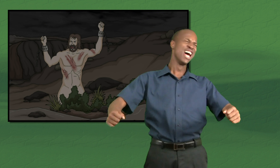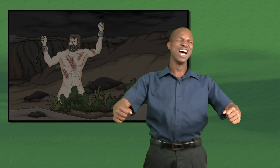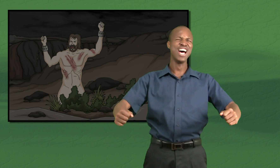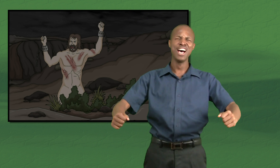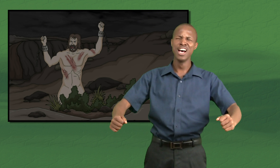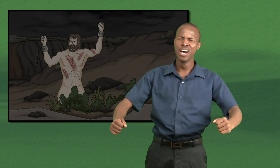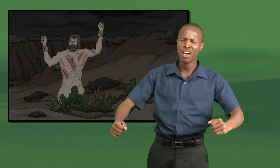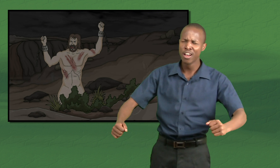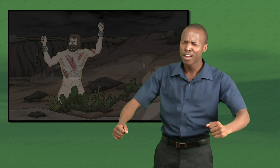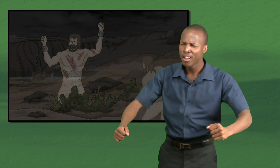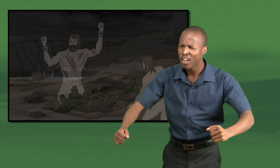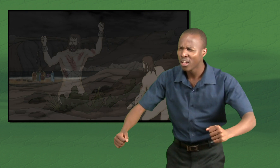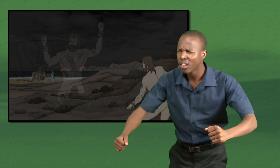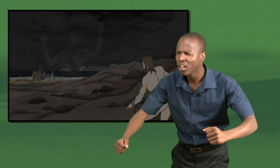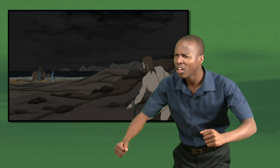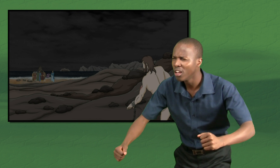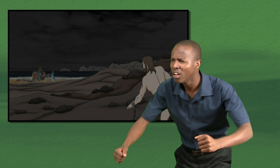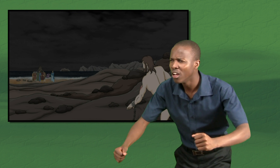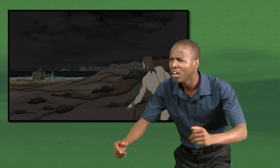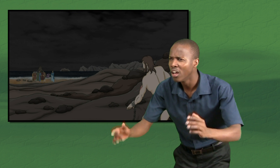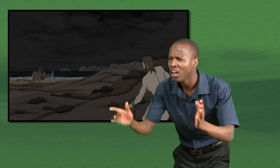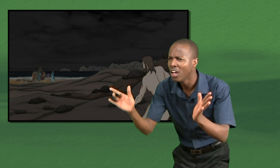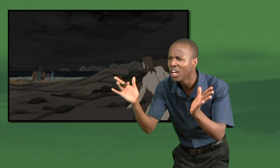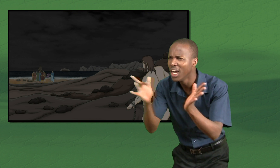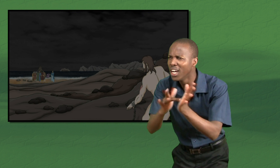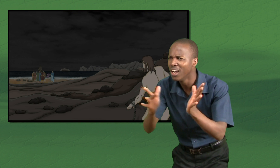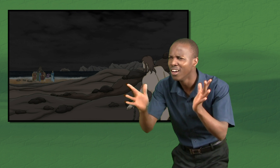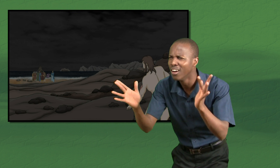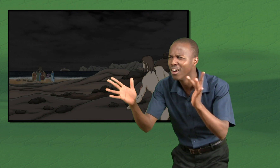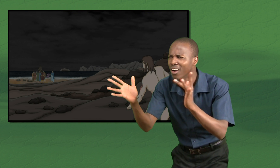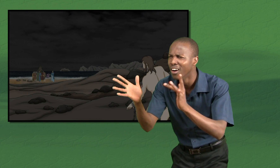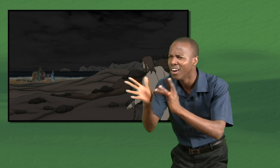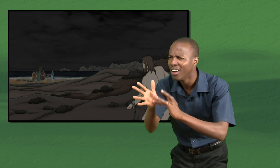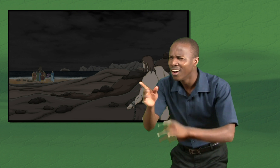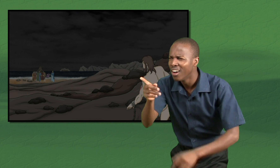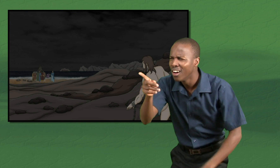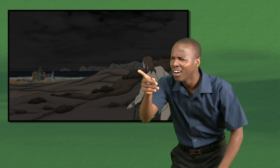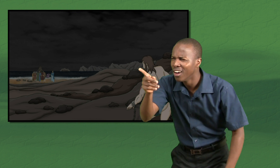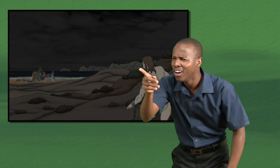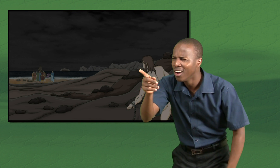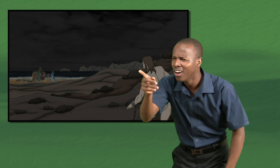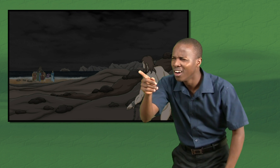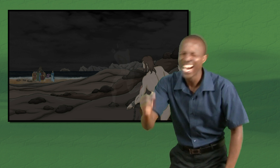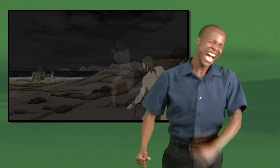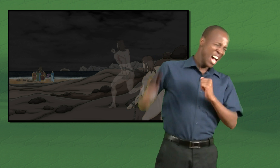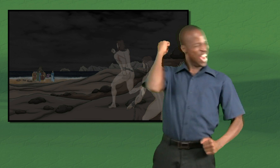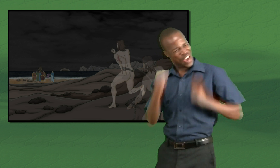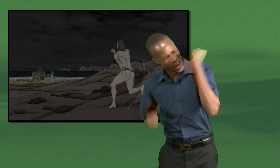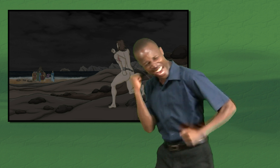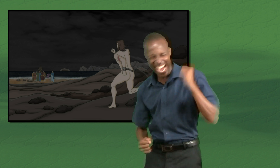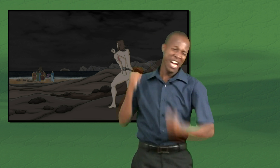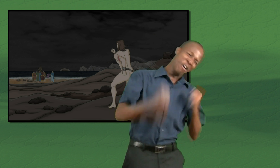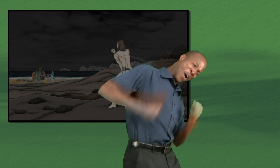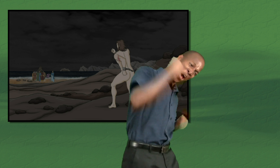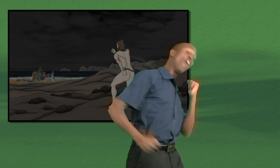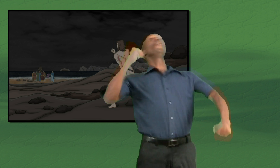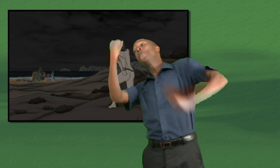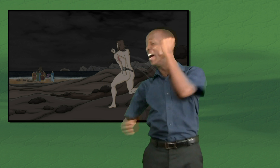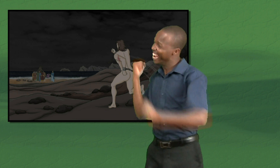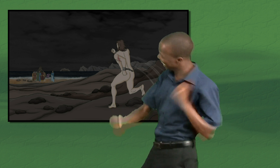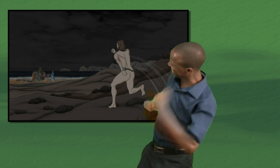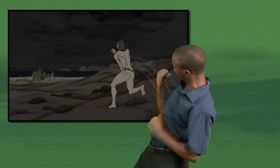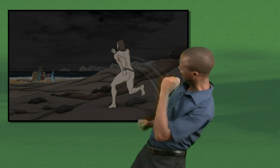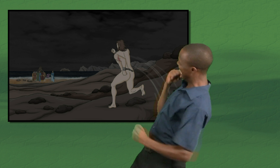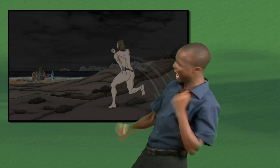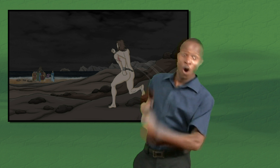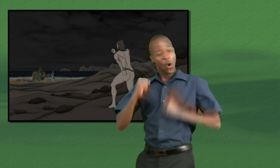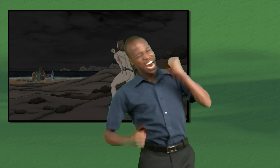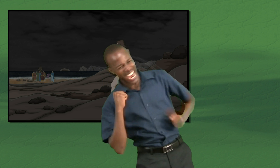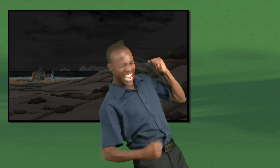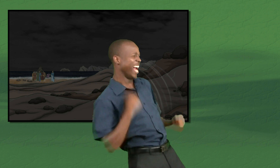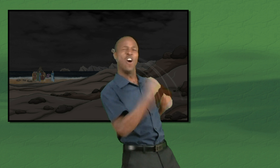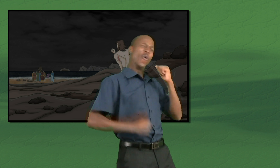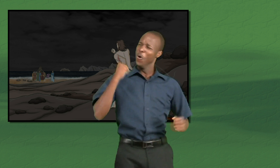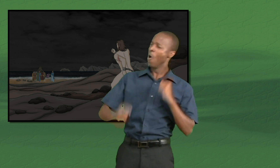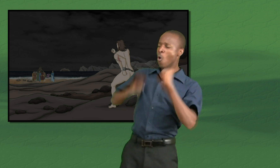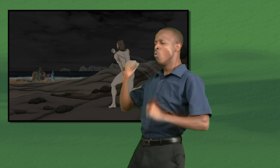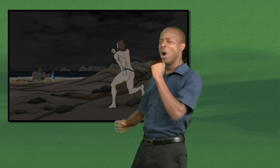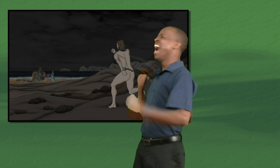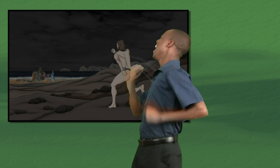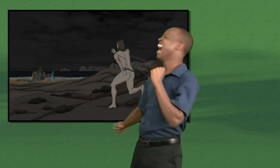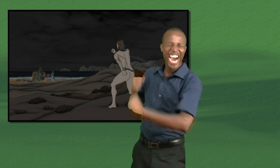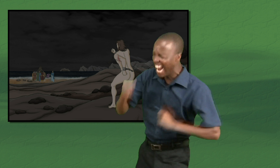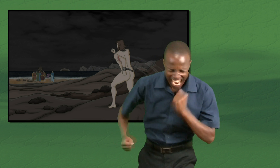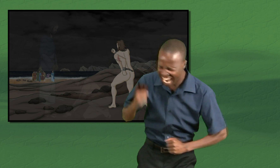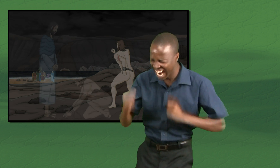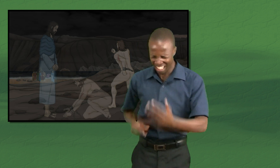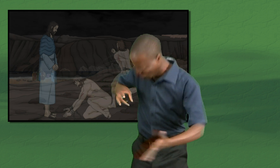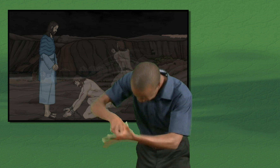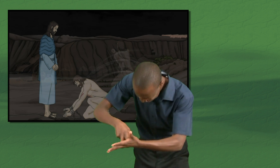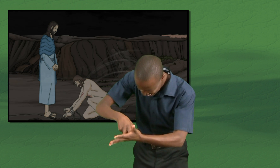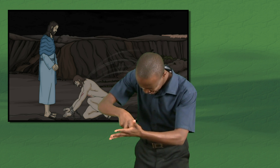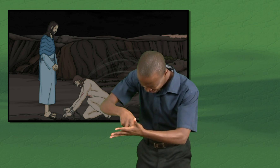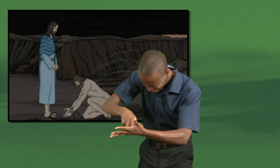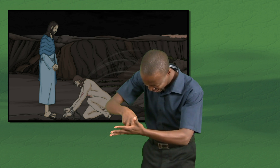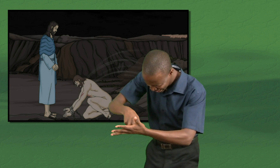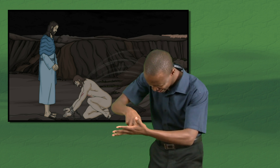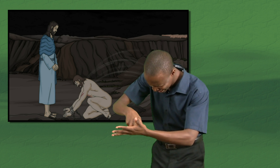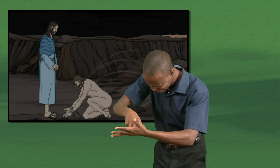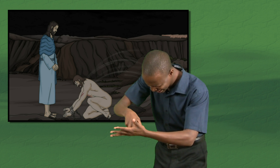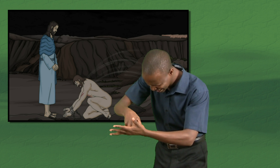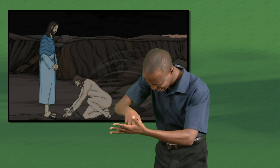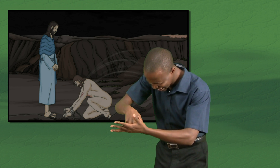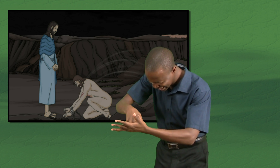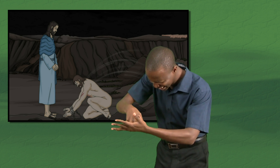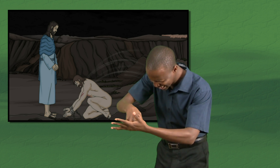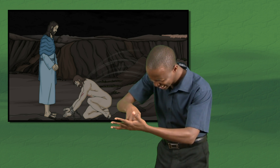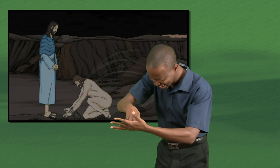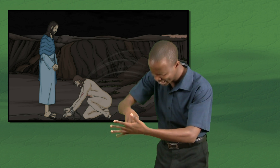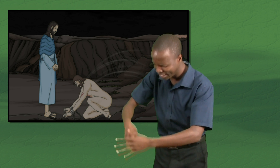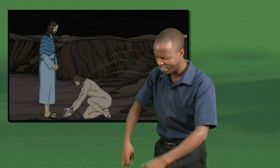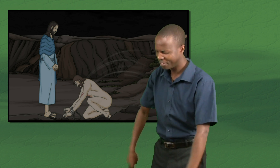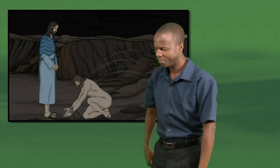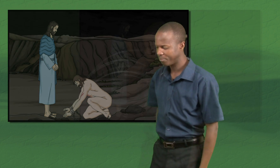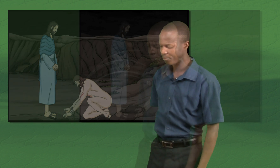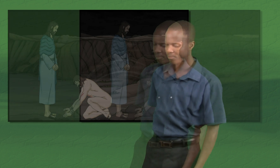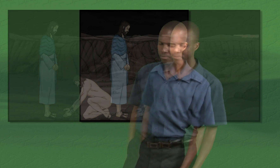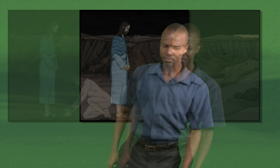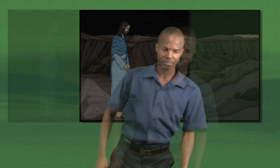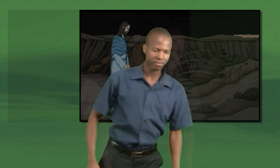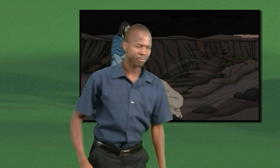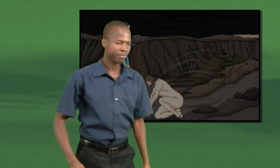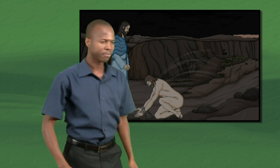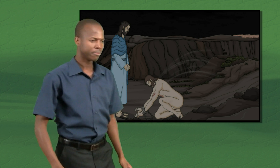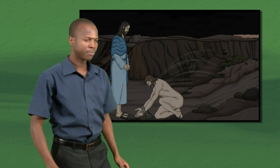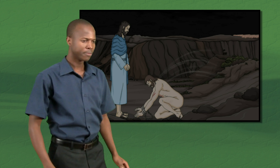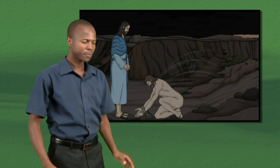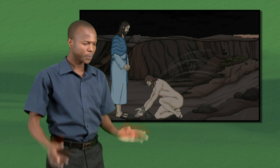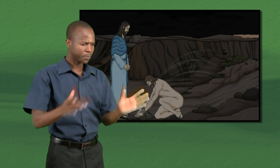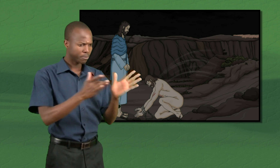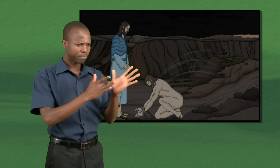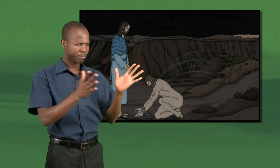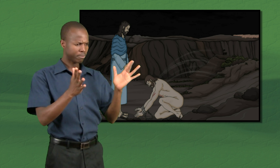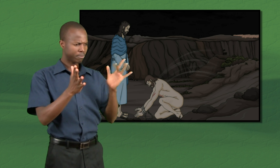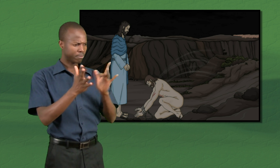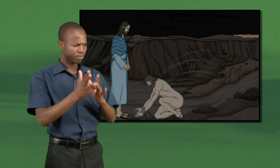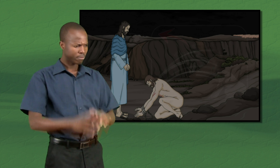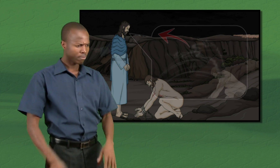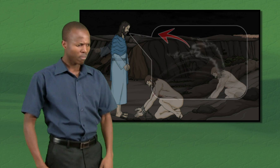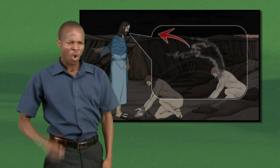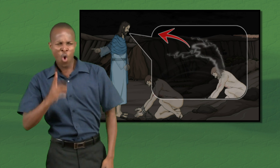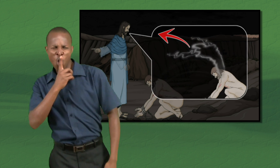When the man saw Jesus from a distance, he ran and fell on his knees before Him.